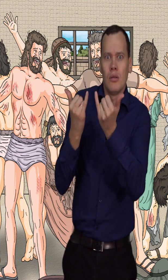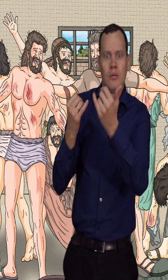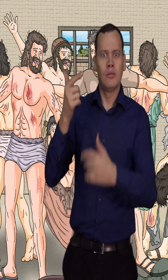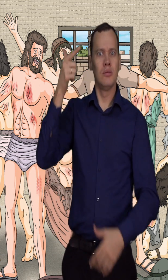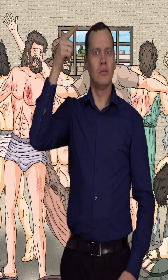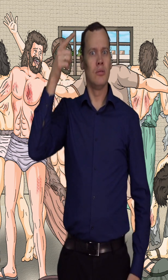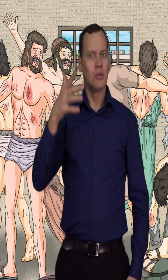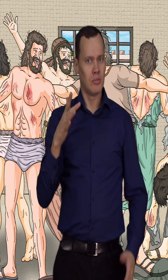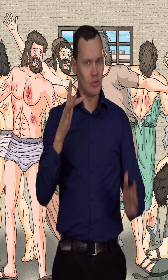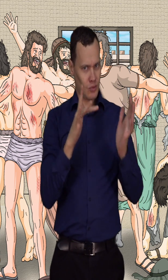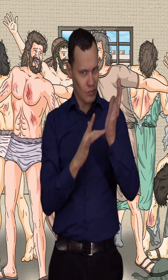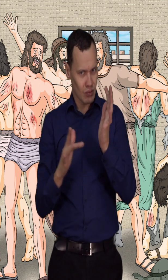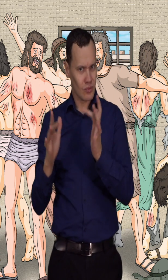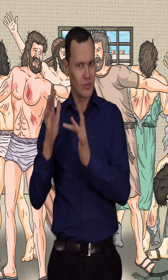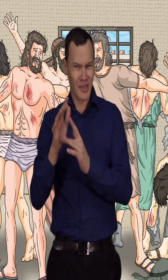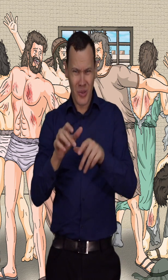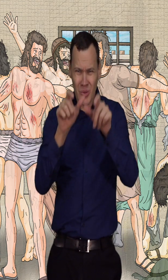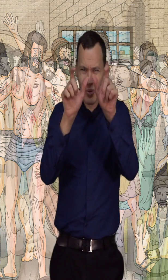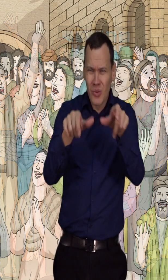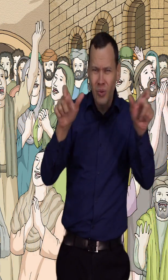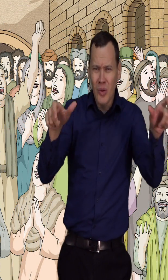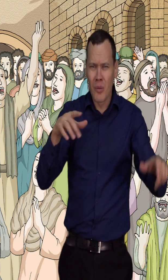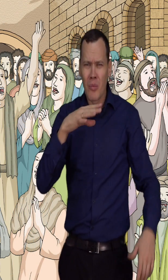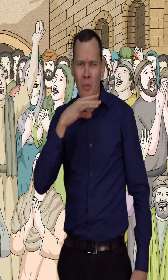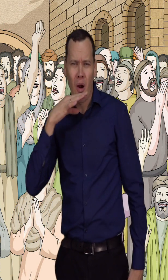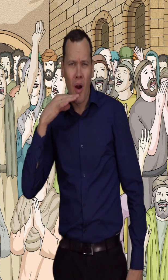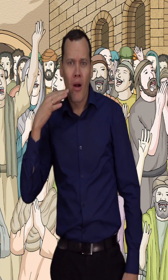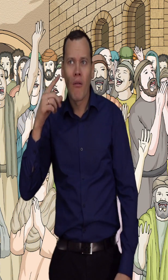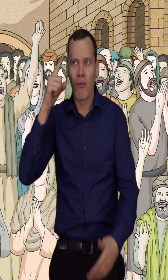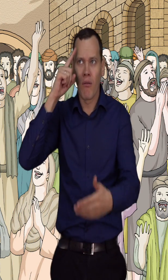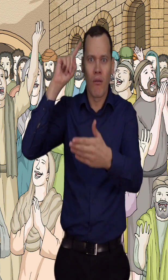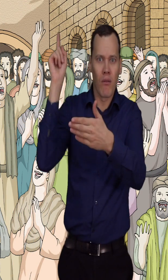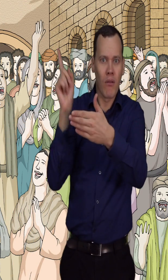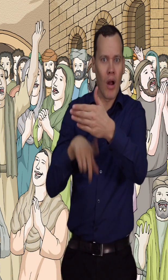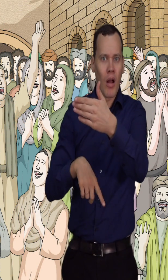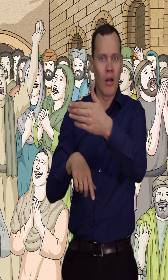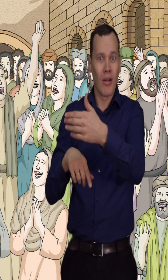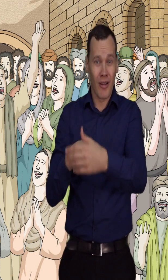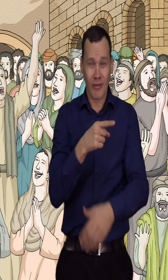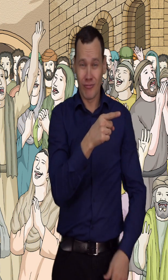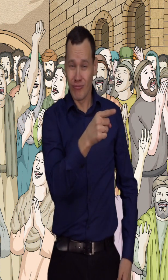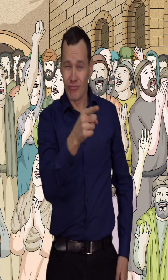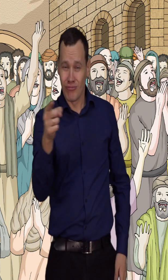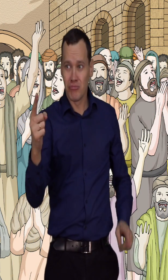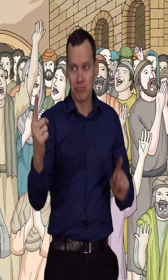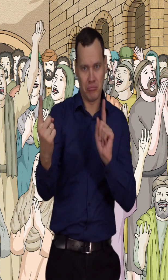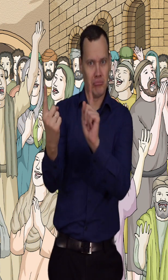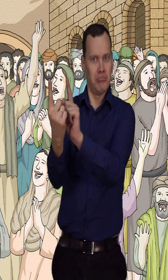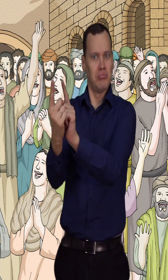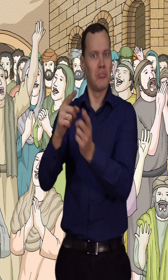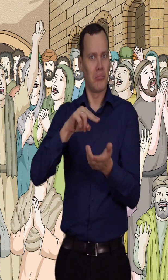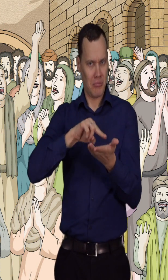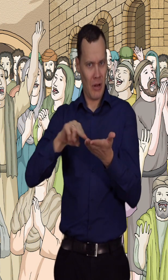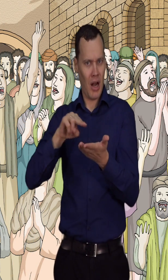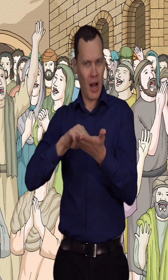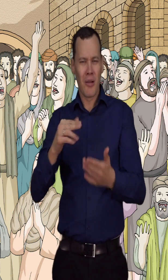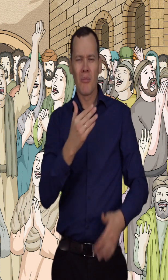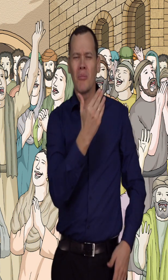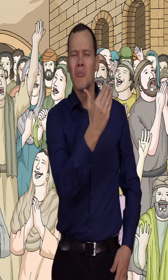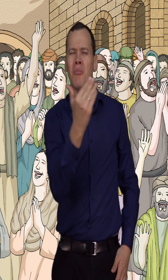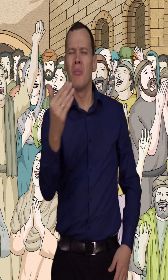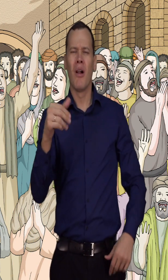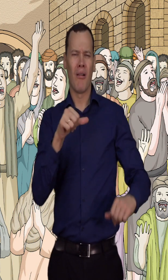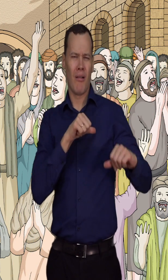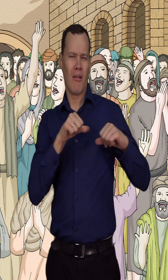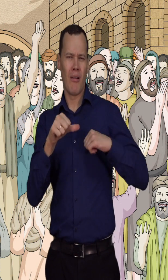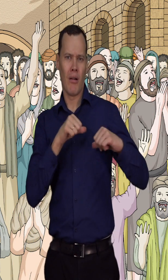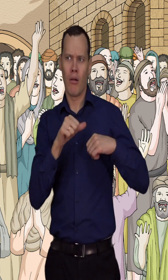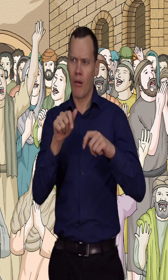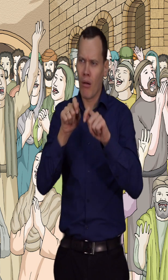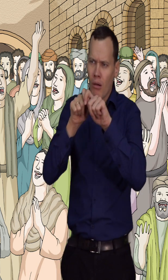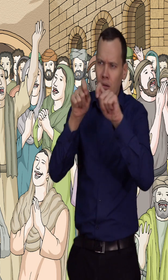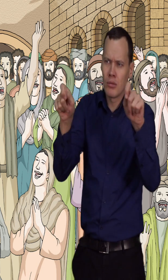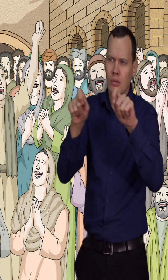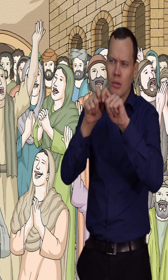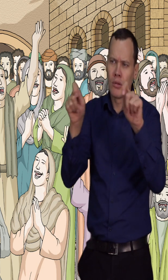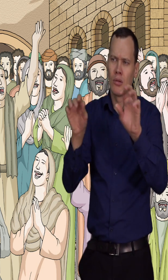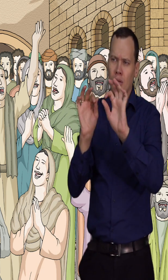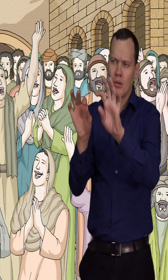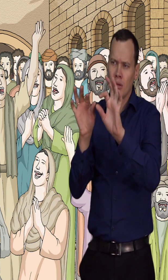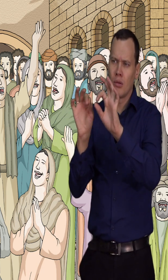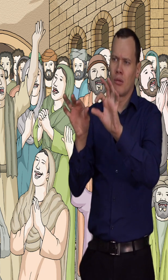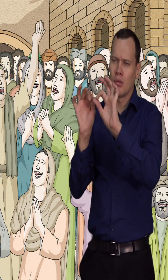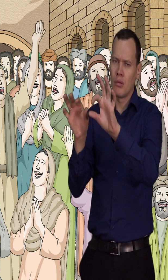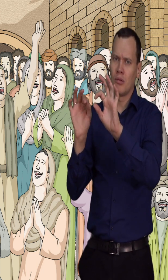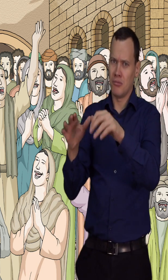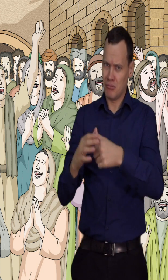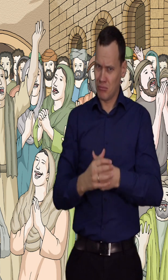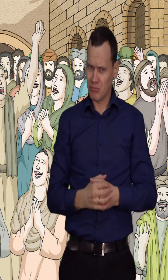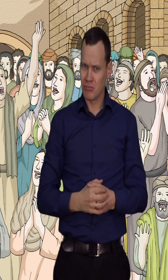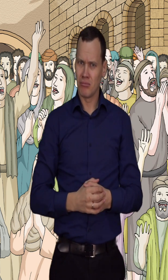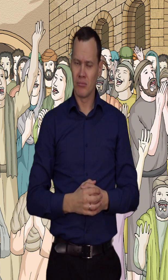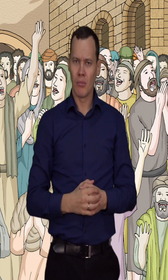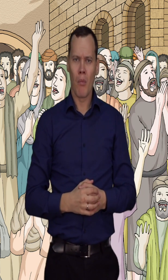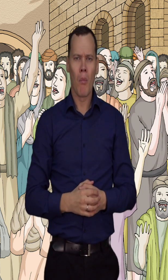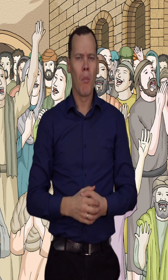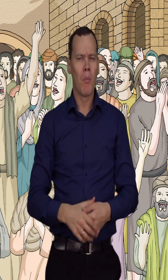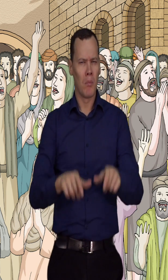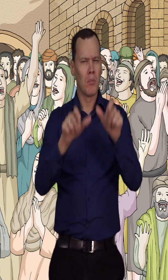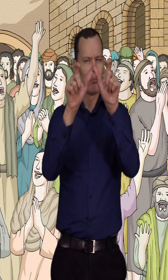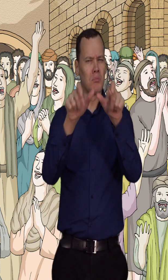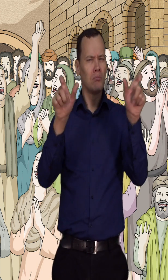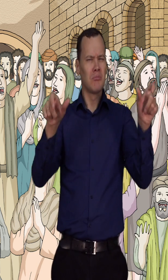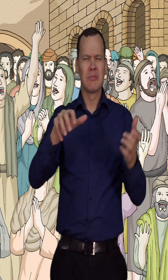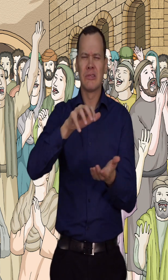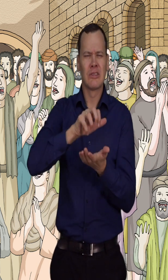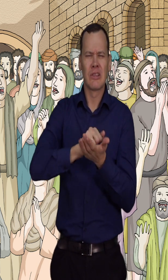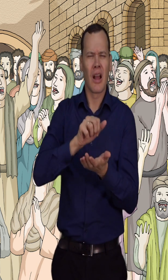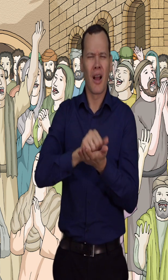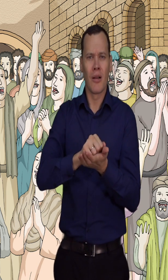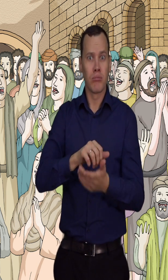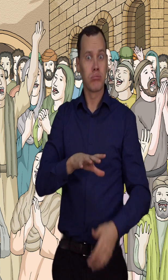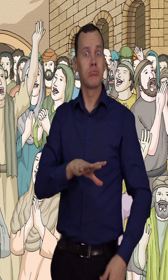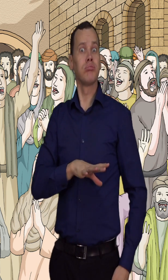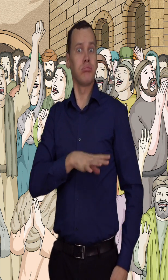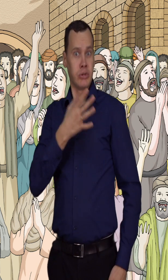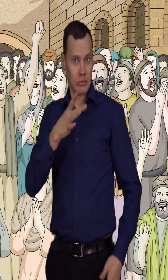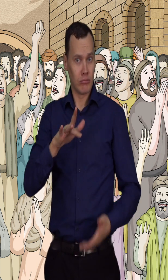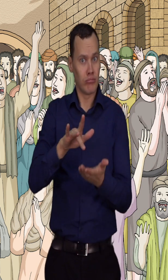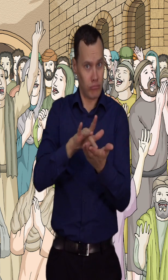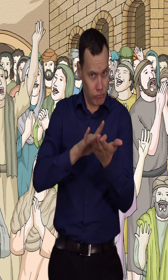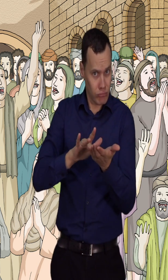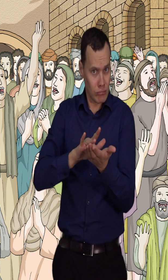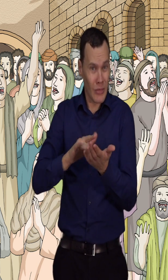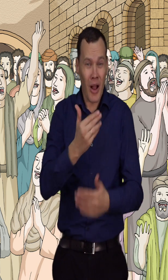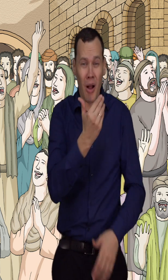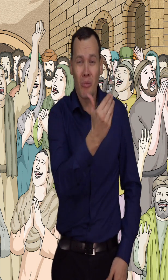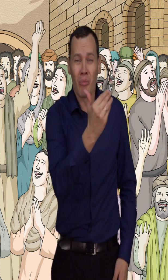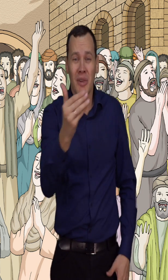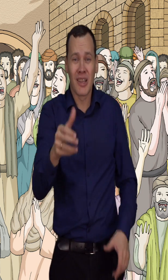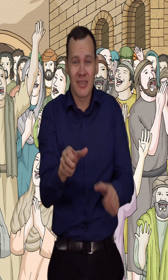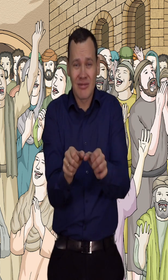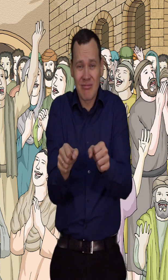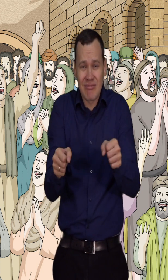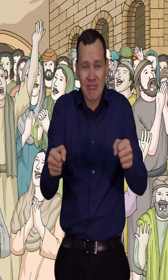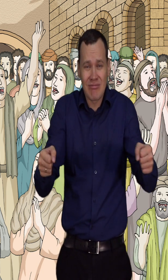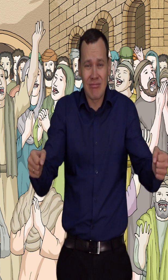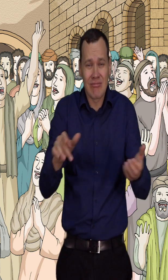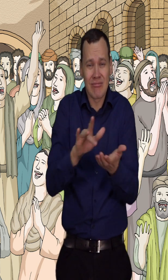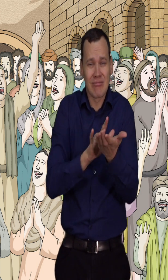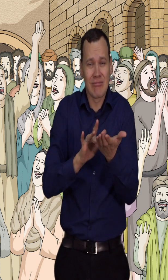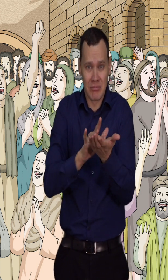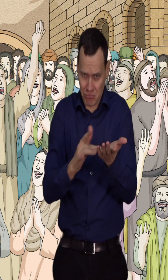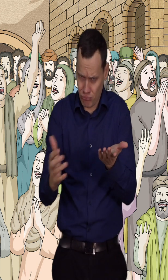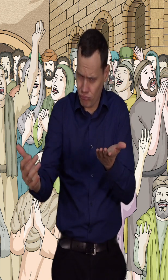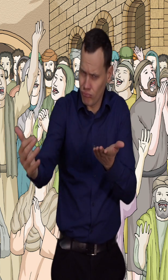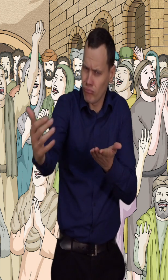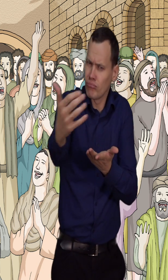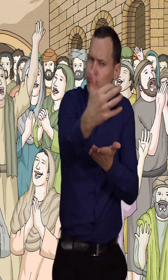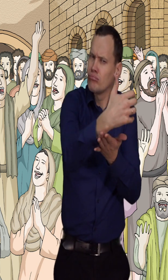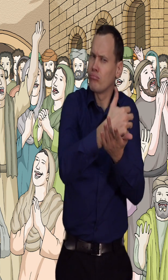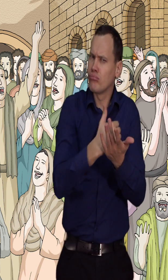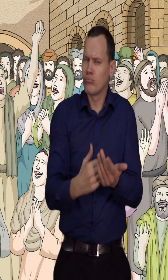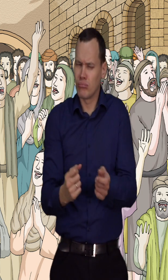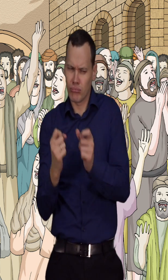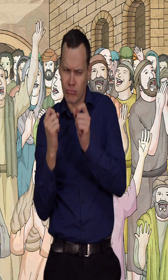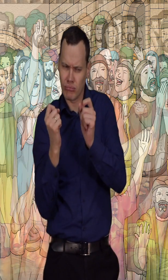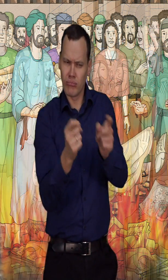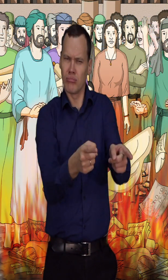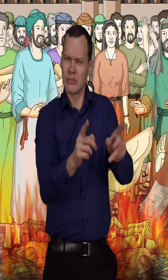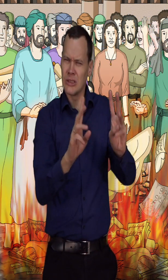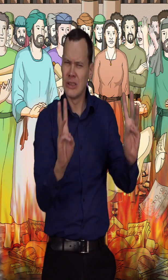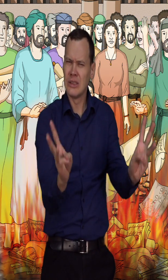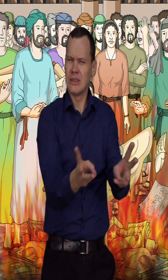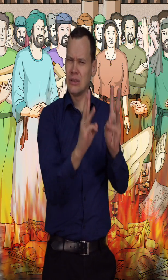This became known to all the Jews and Greeks living in Ephesus, and fear came over all of them. So the name of the Lord Jesus was held in high honor. Many who had believed now came forward, confessing and disclosing their deeds.